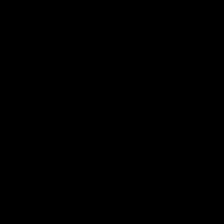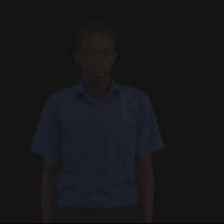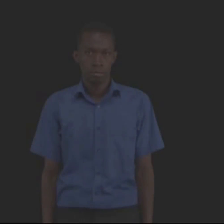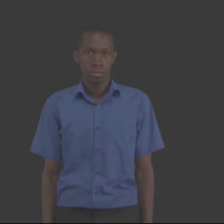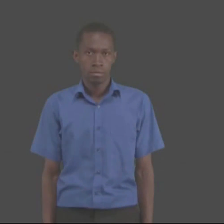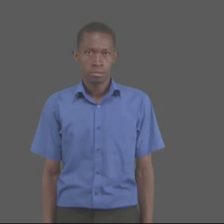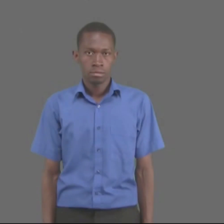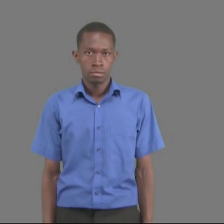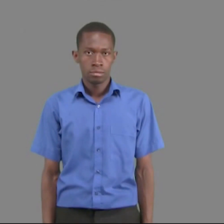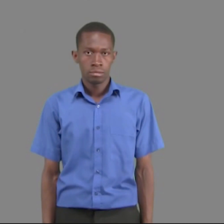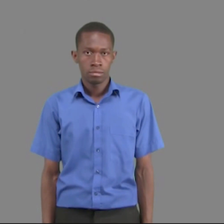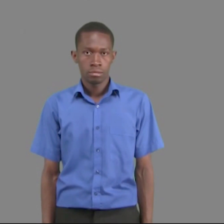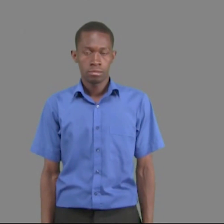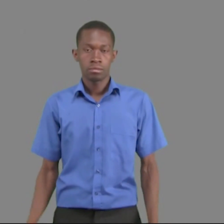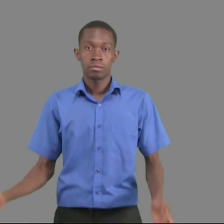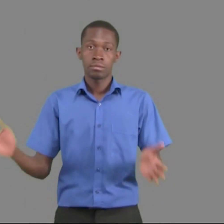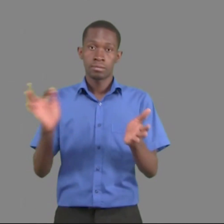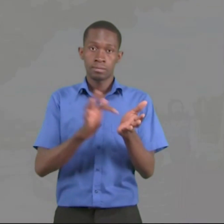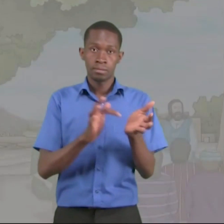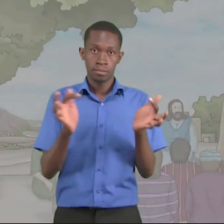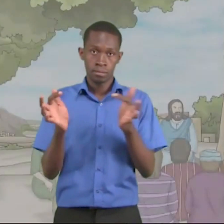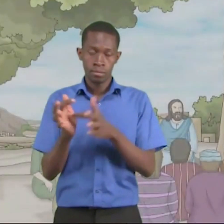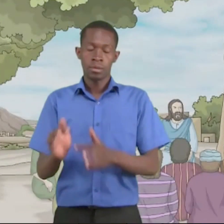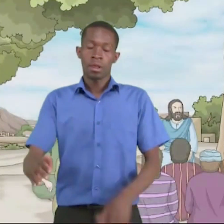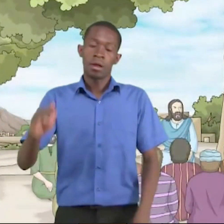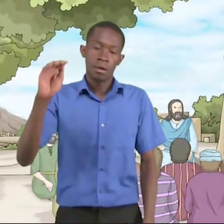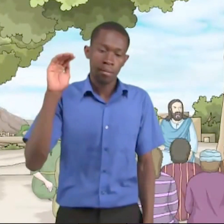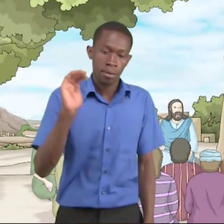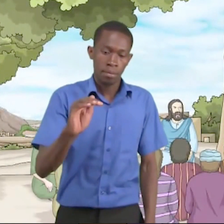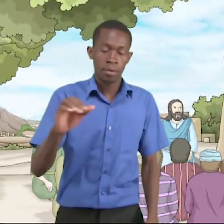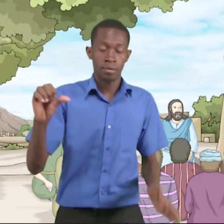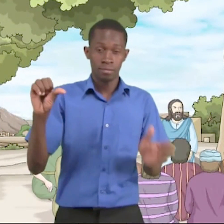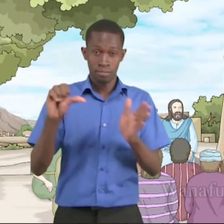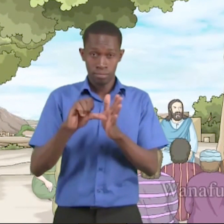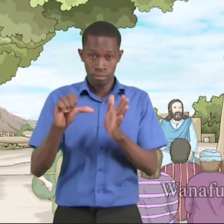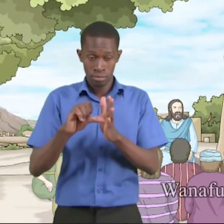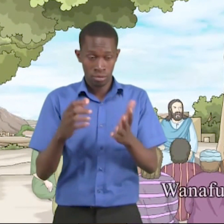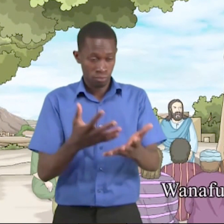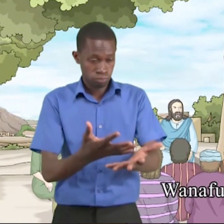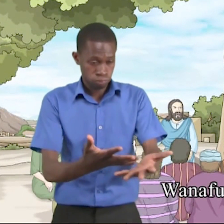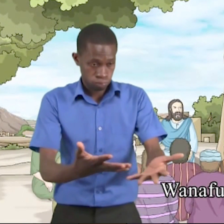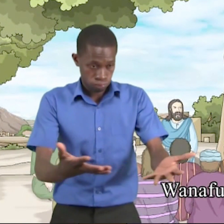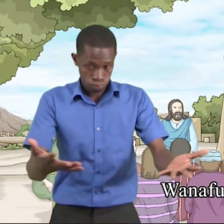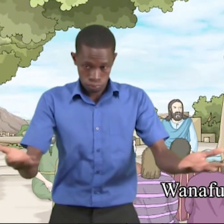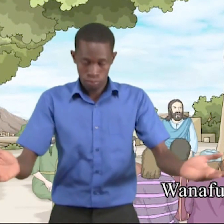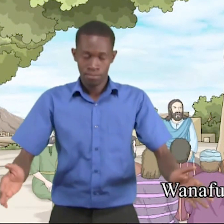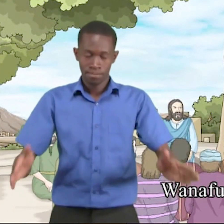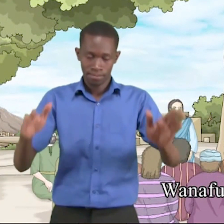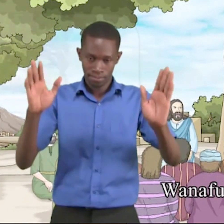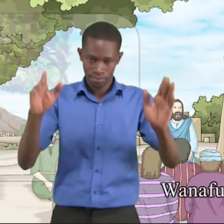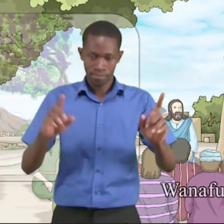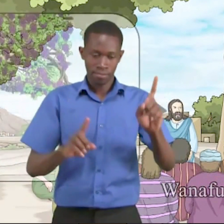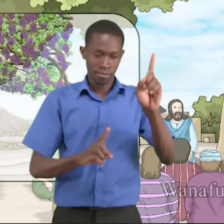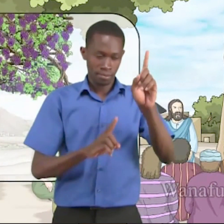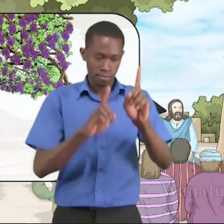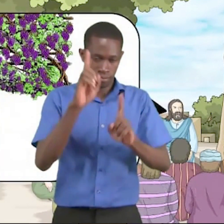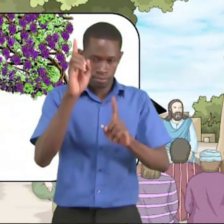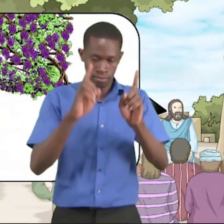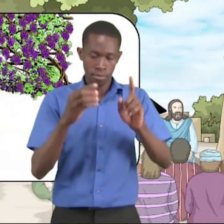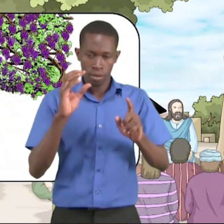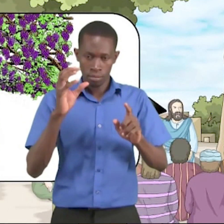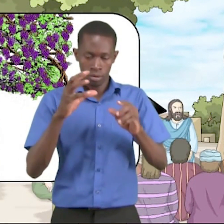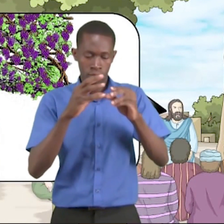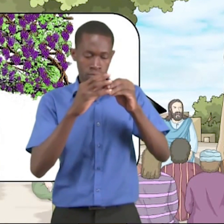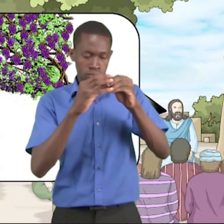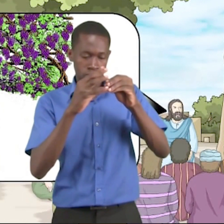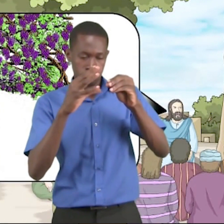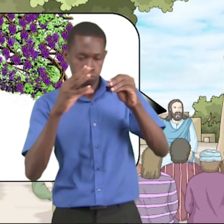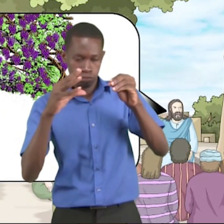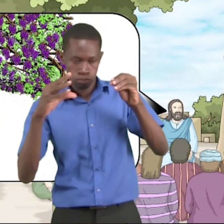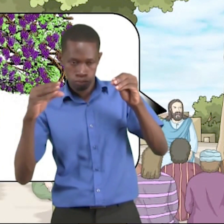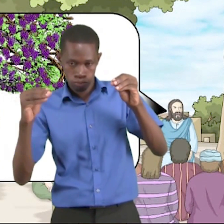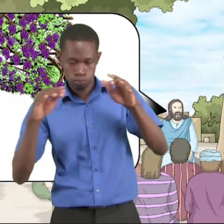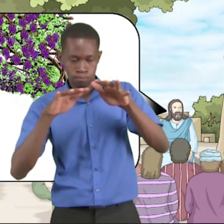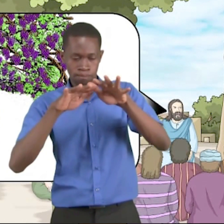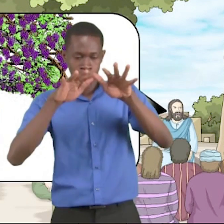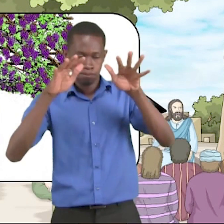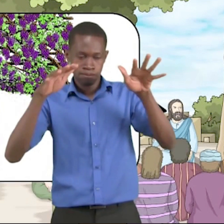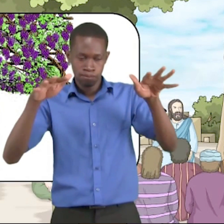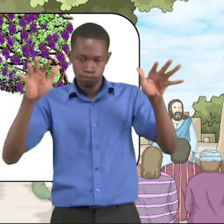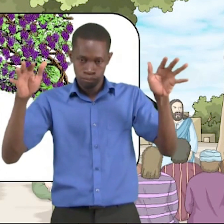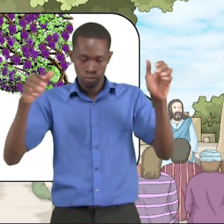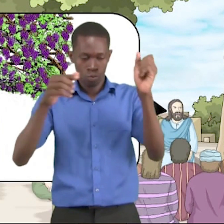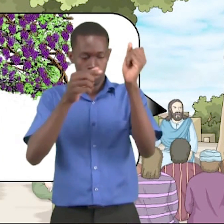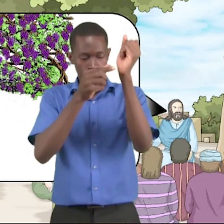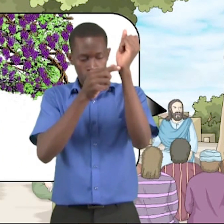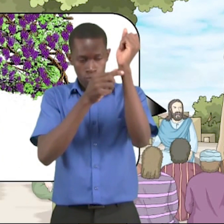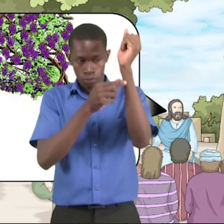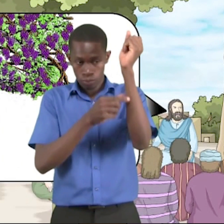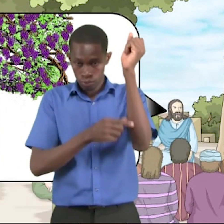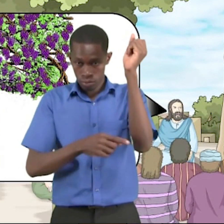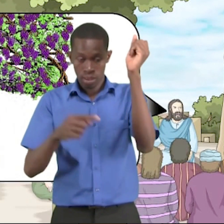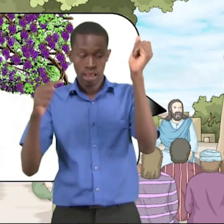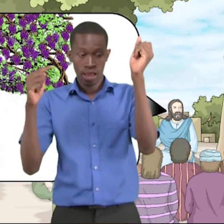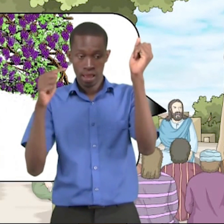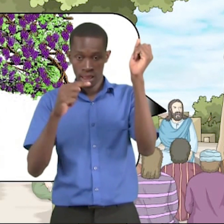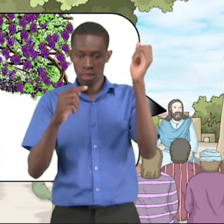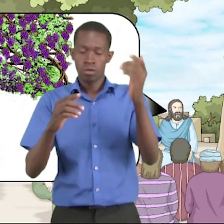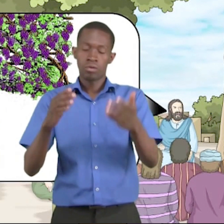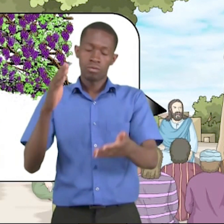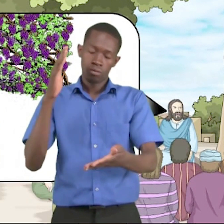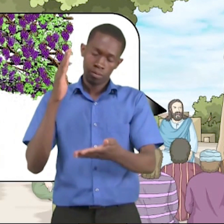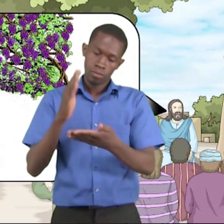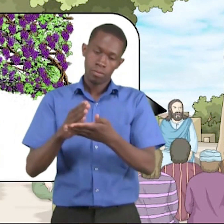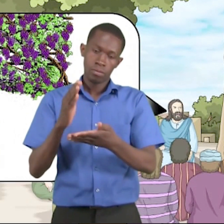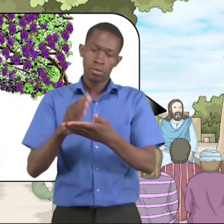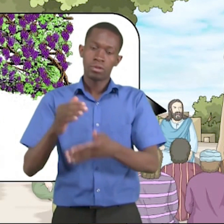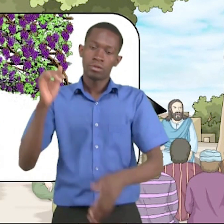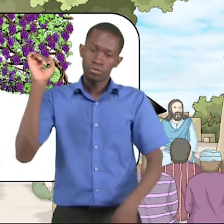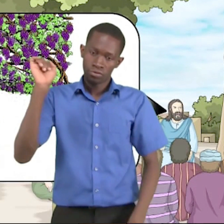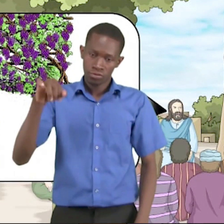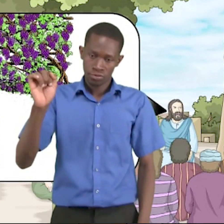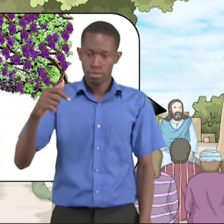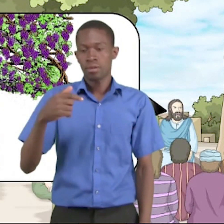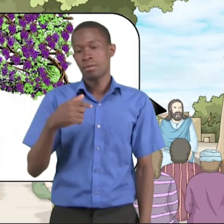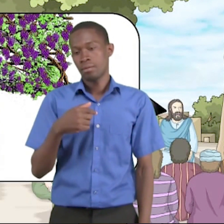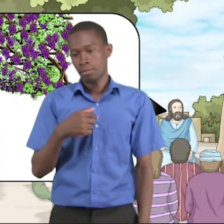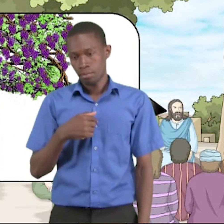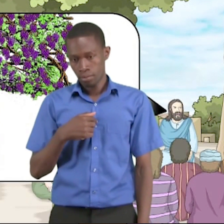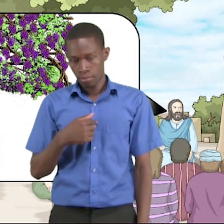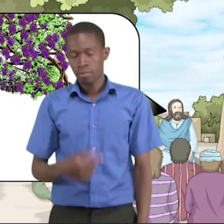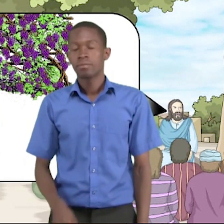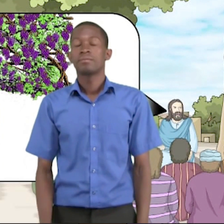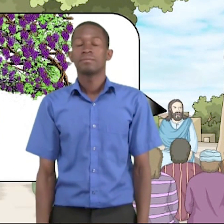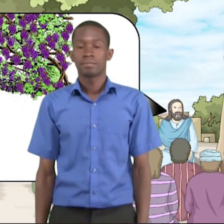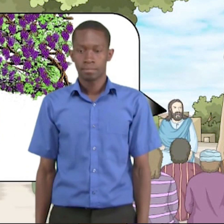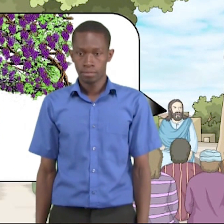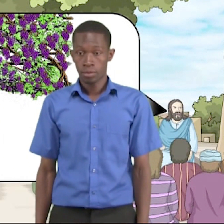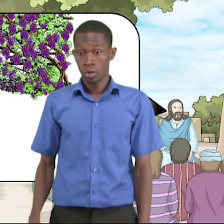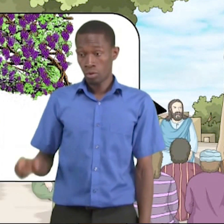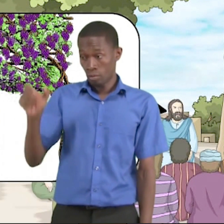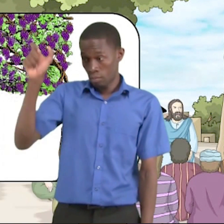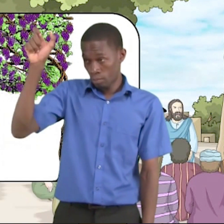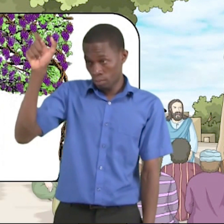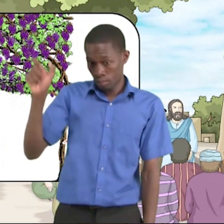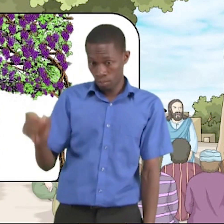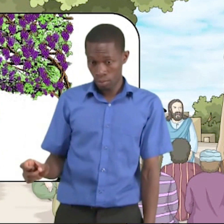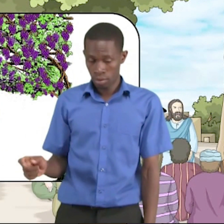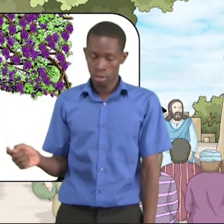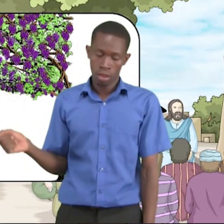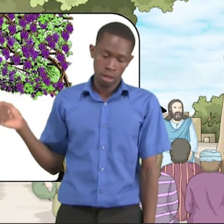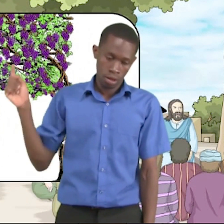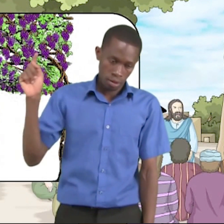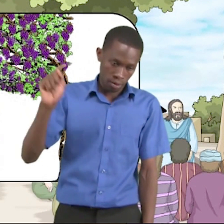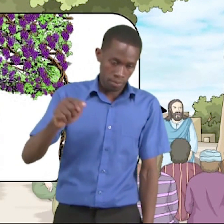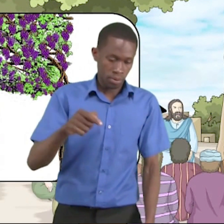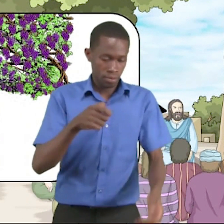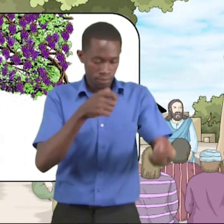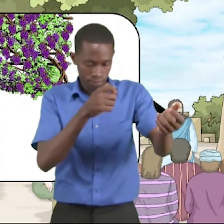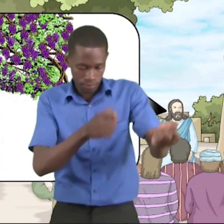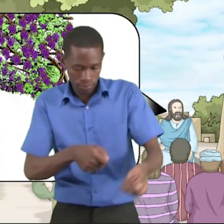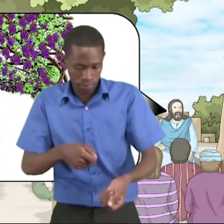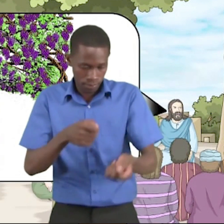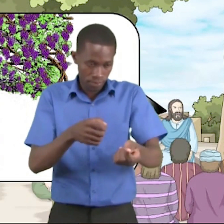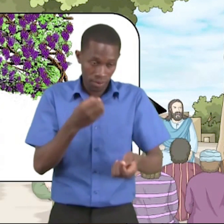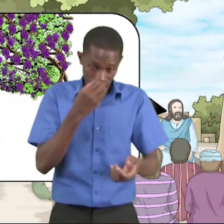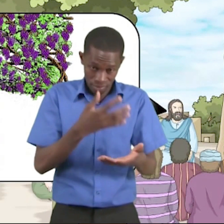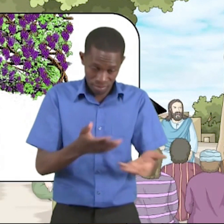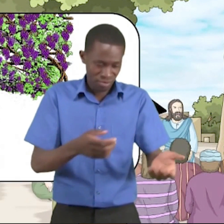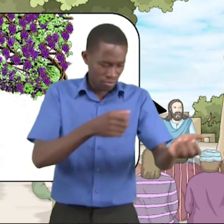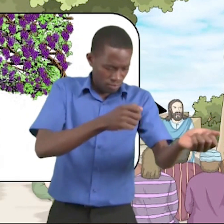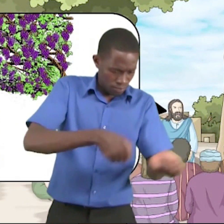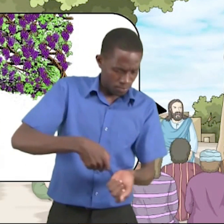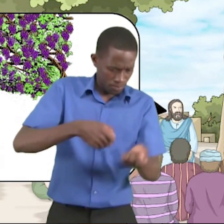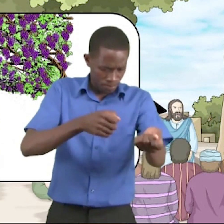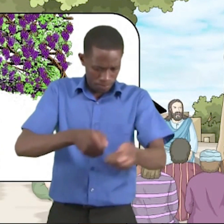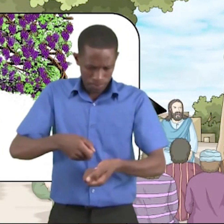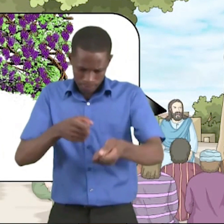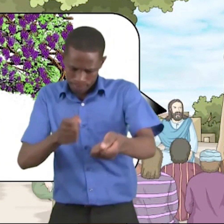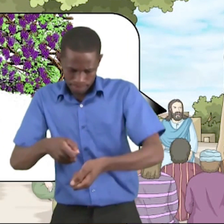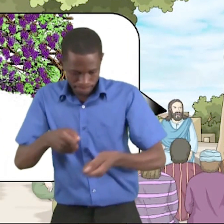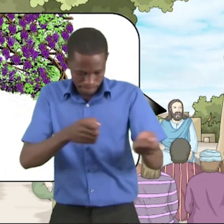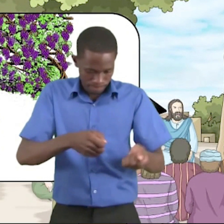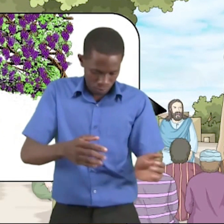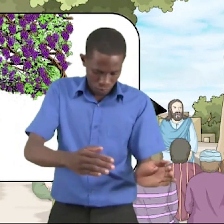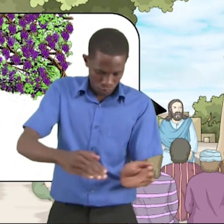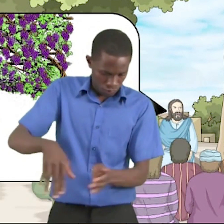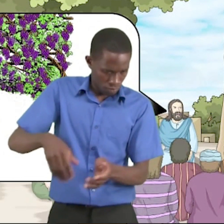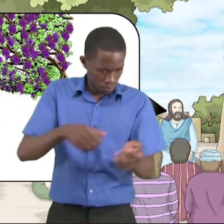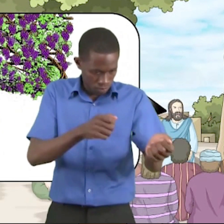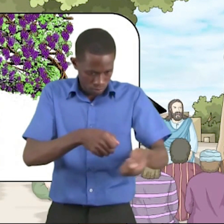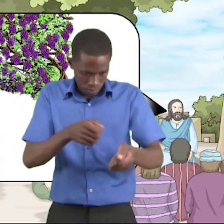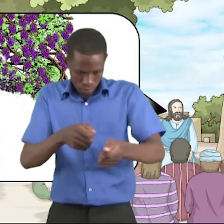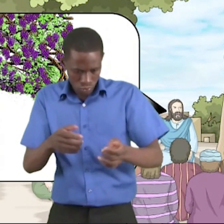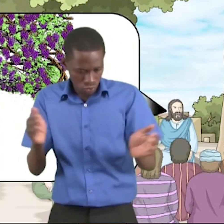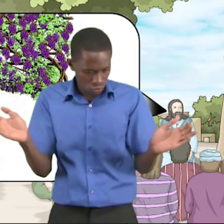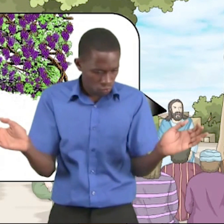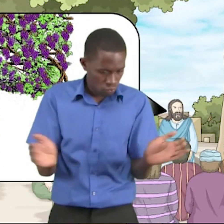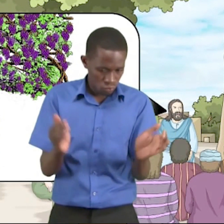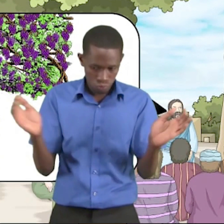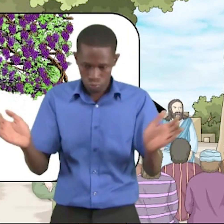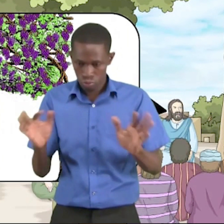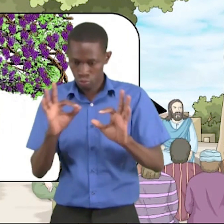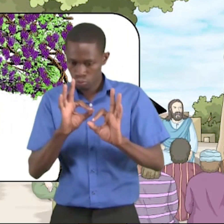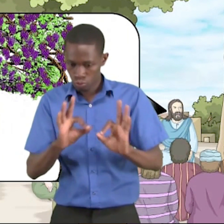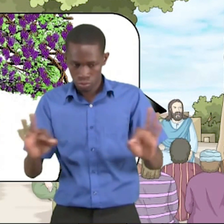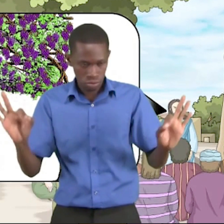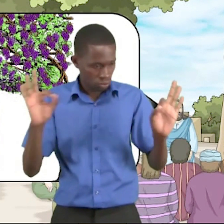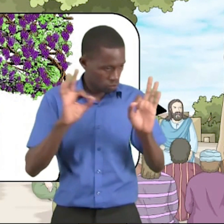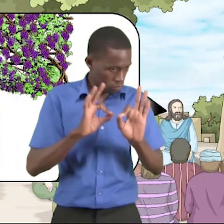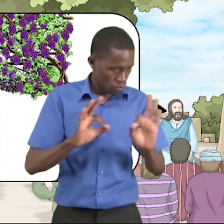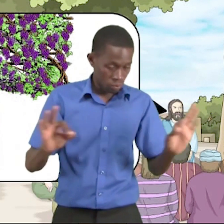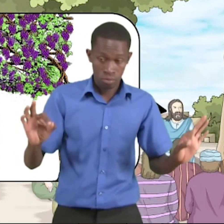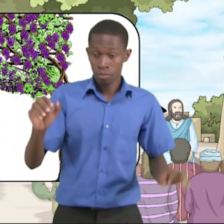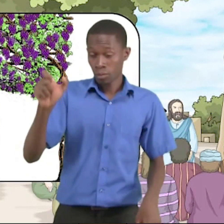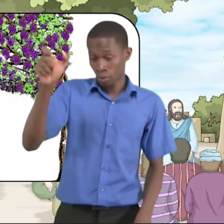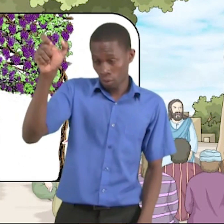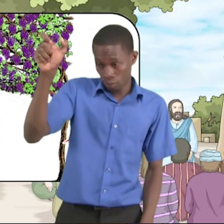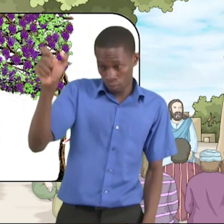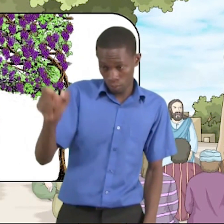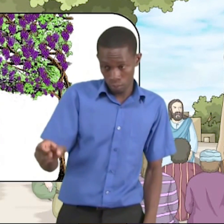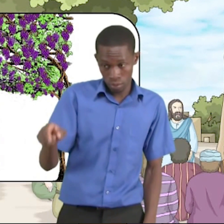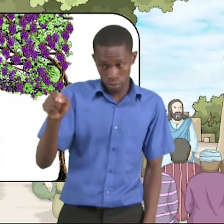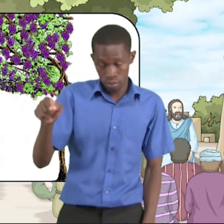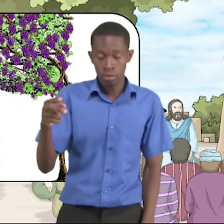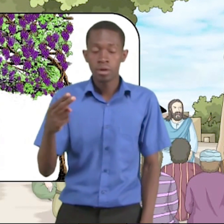“I am the true vine, and My Father is the keeper of the vineyard.